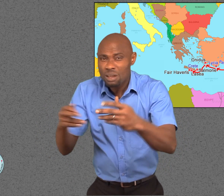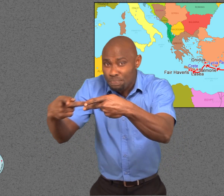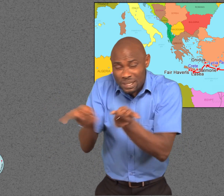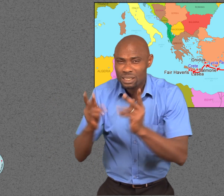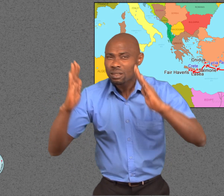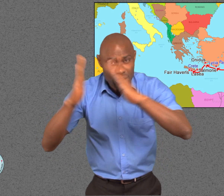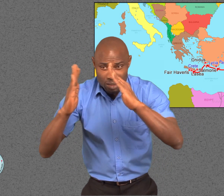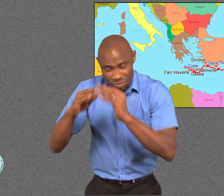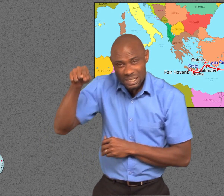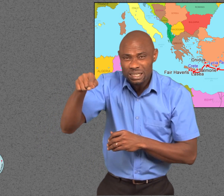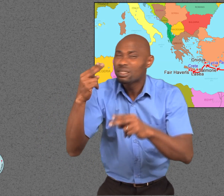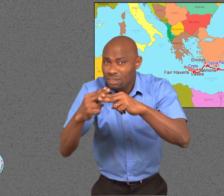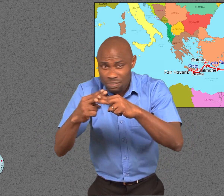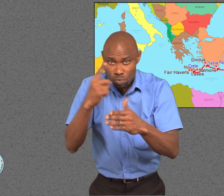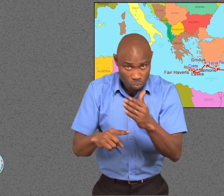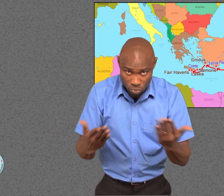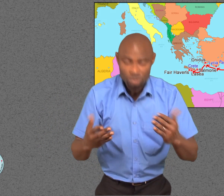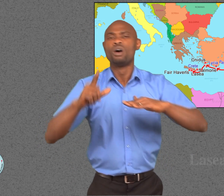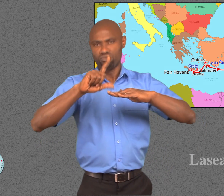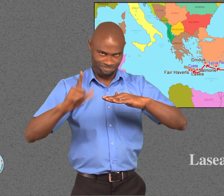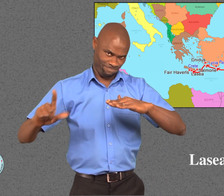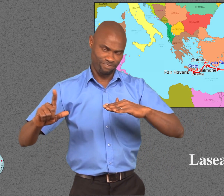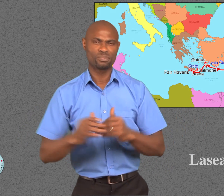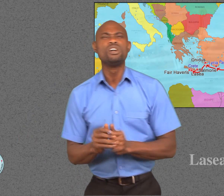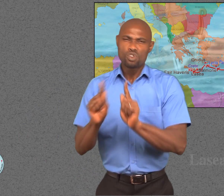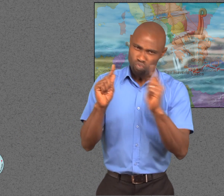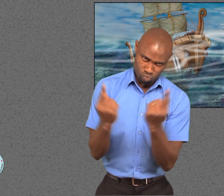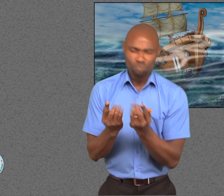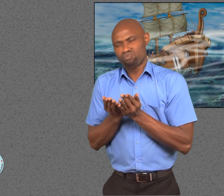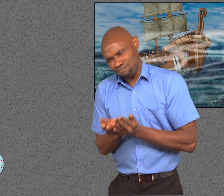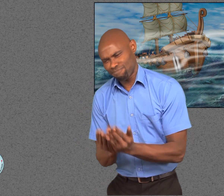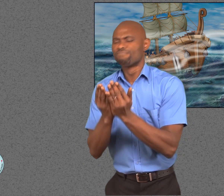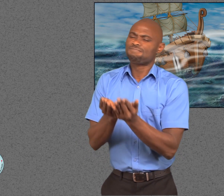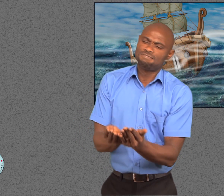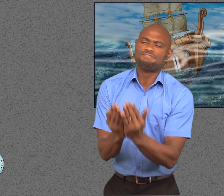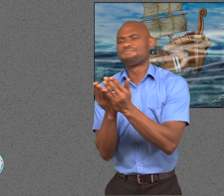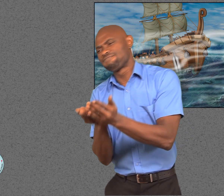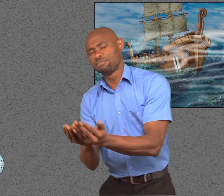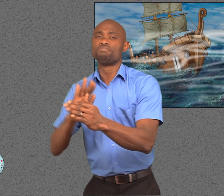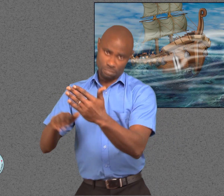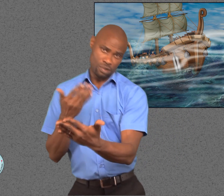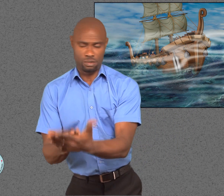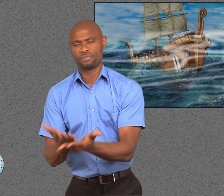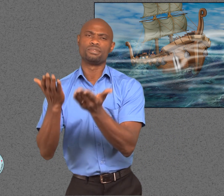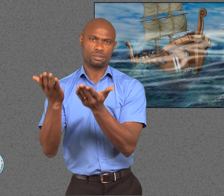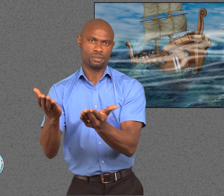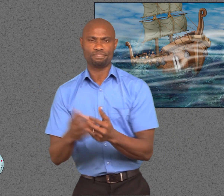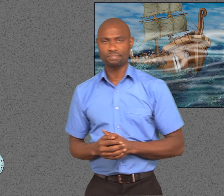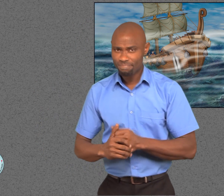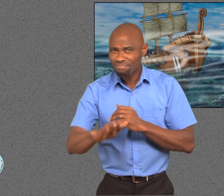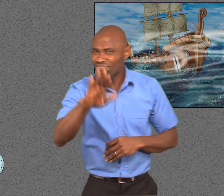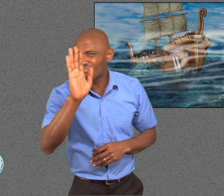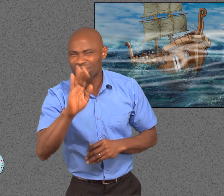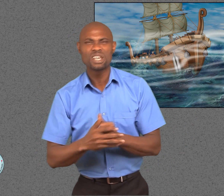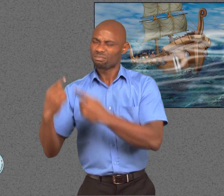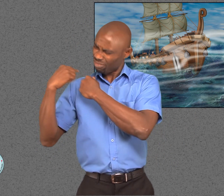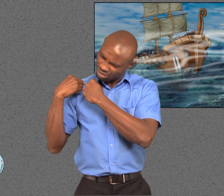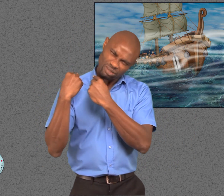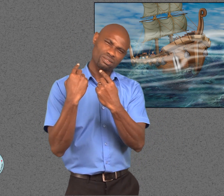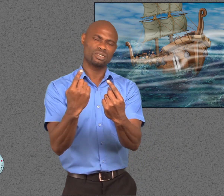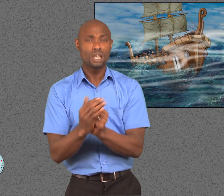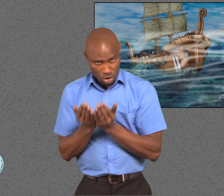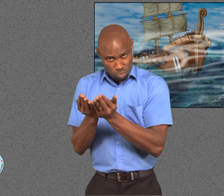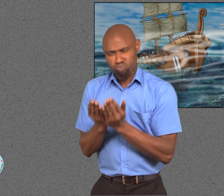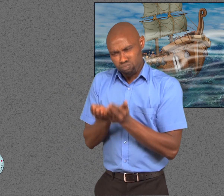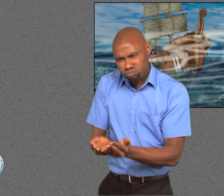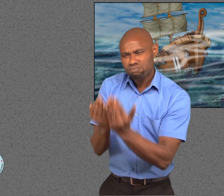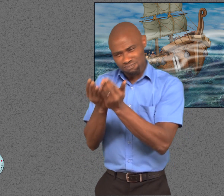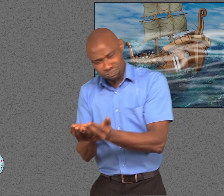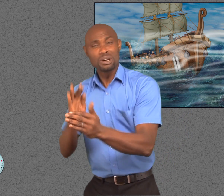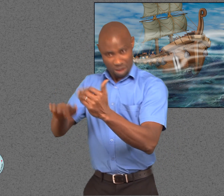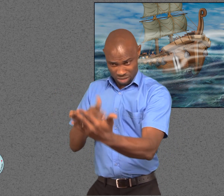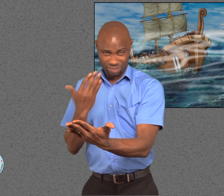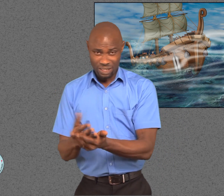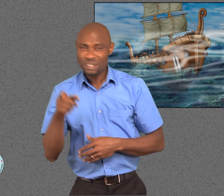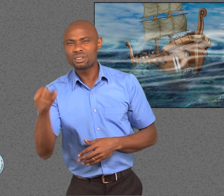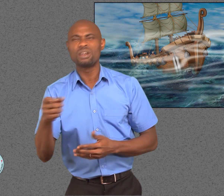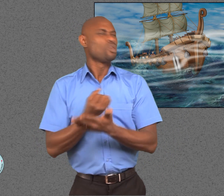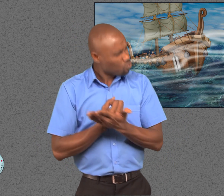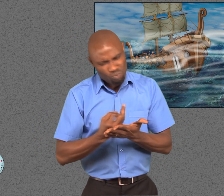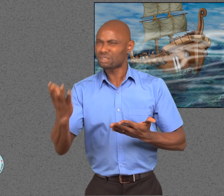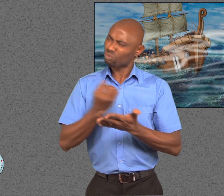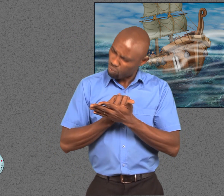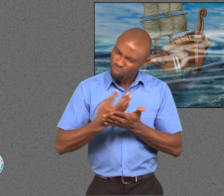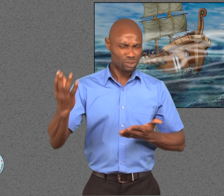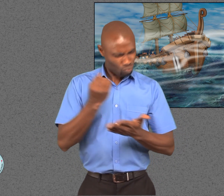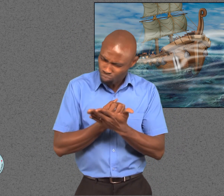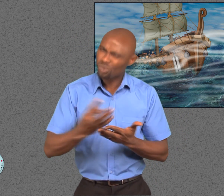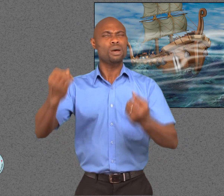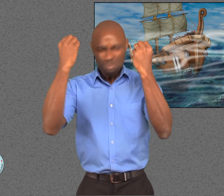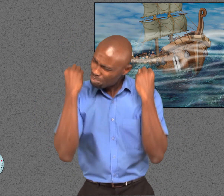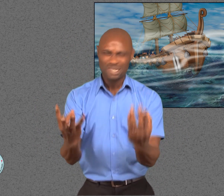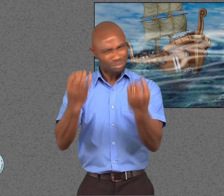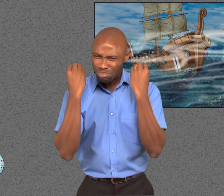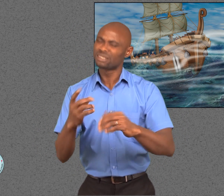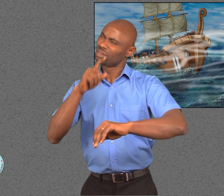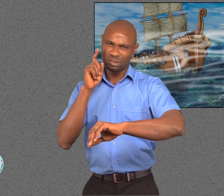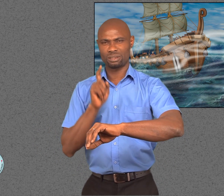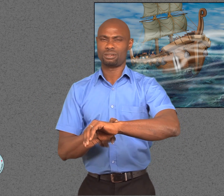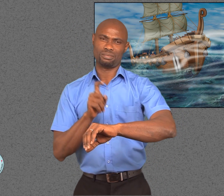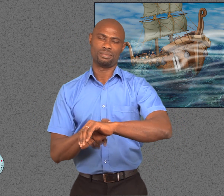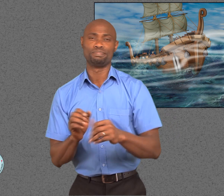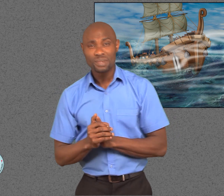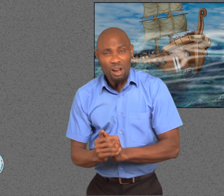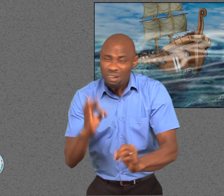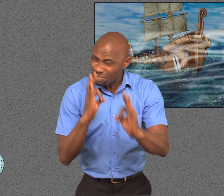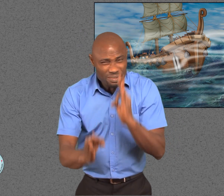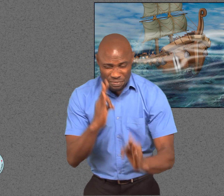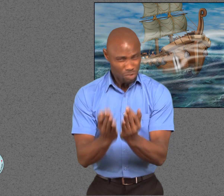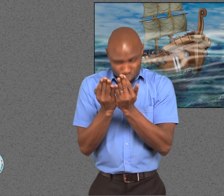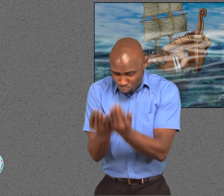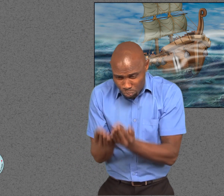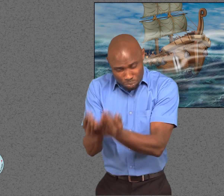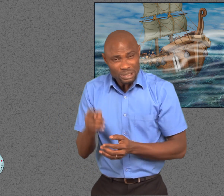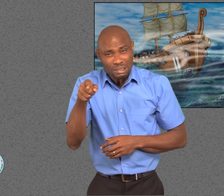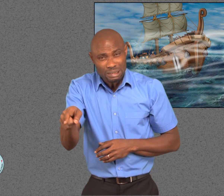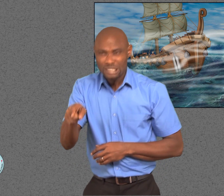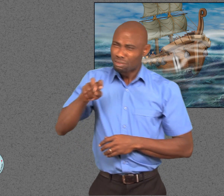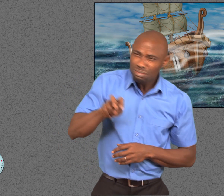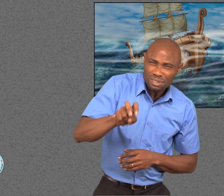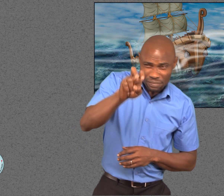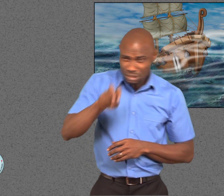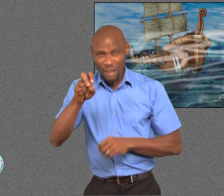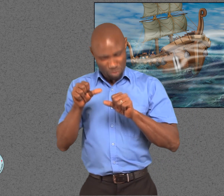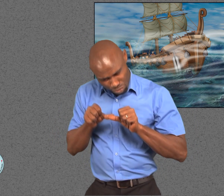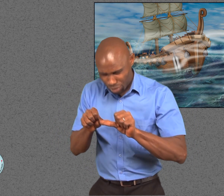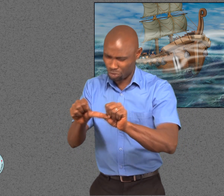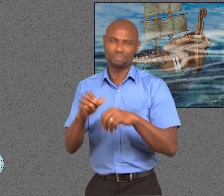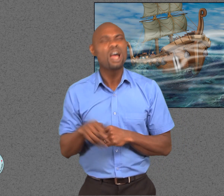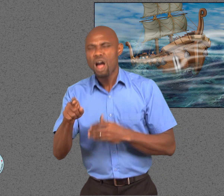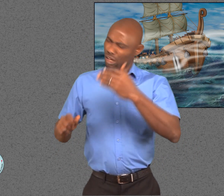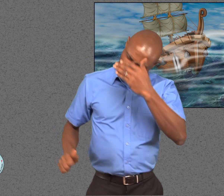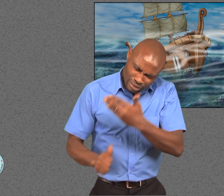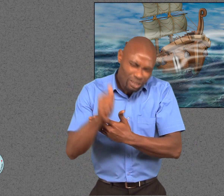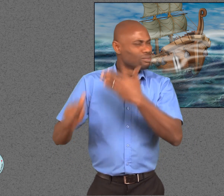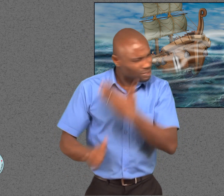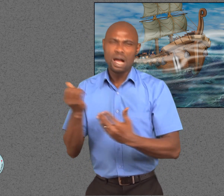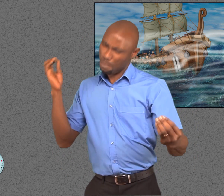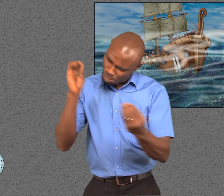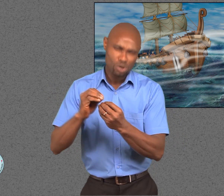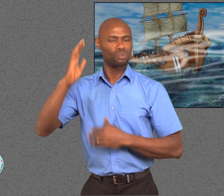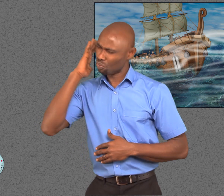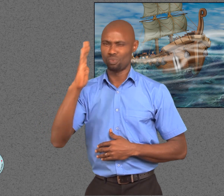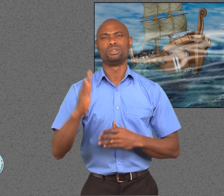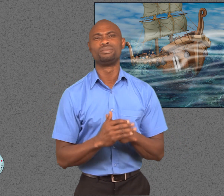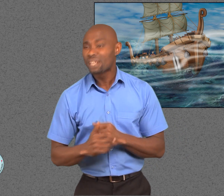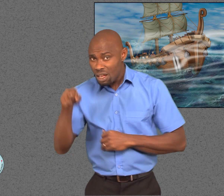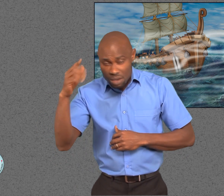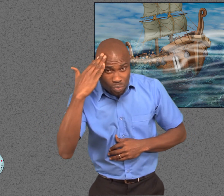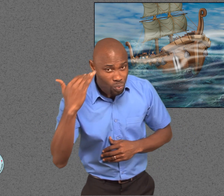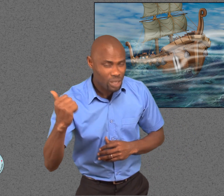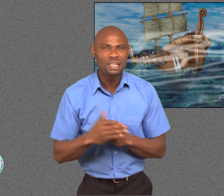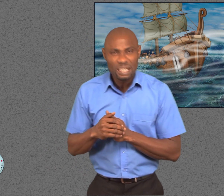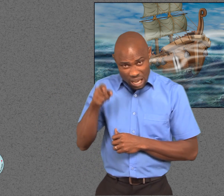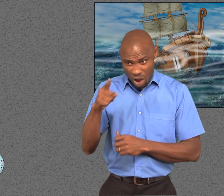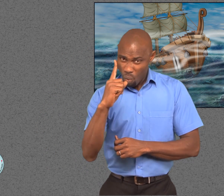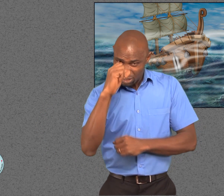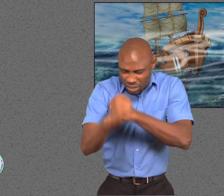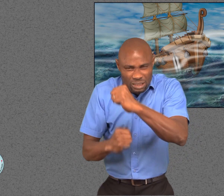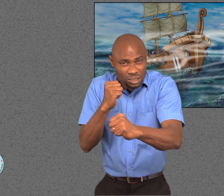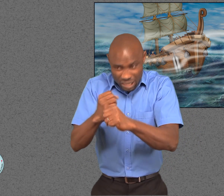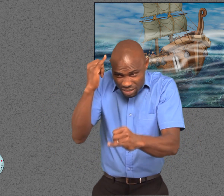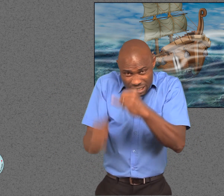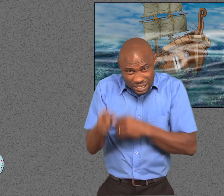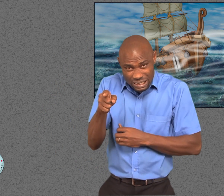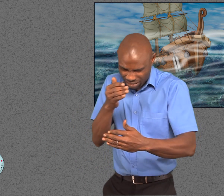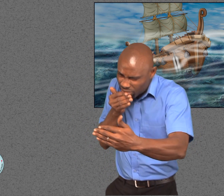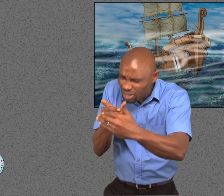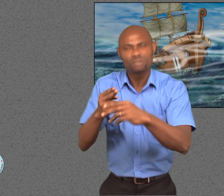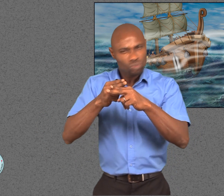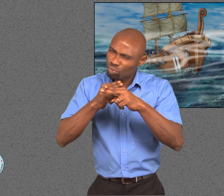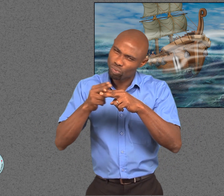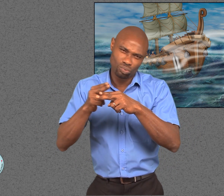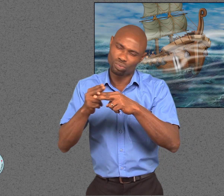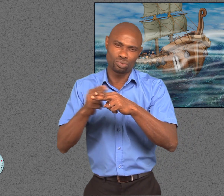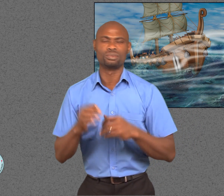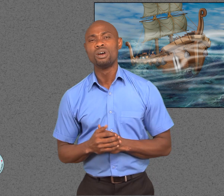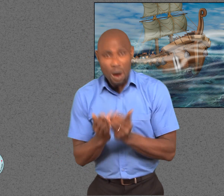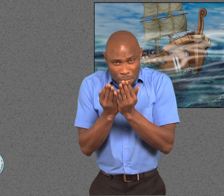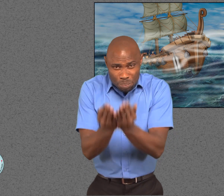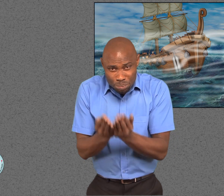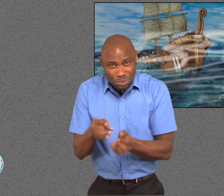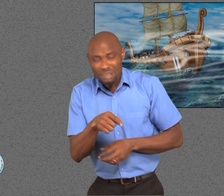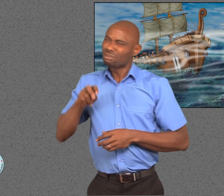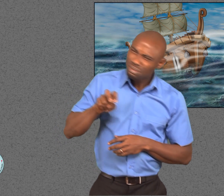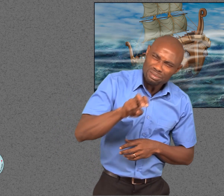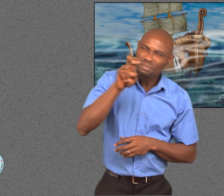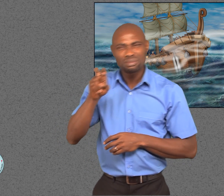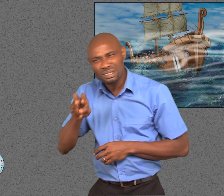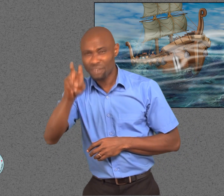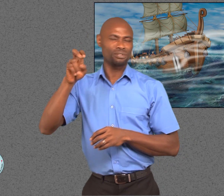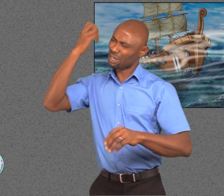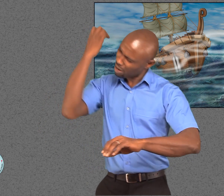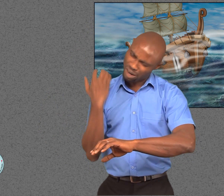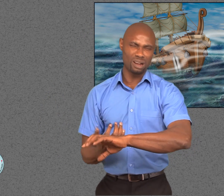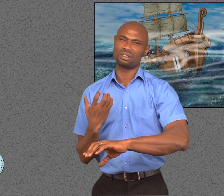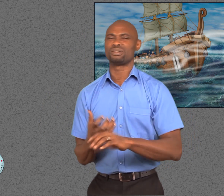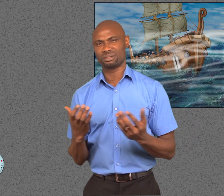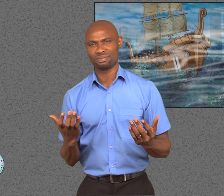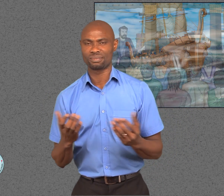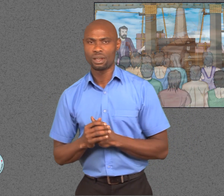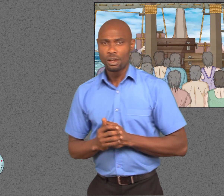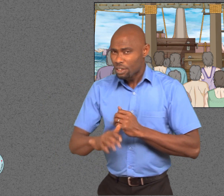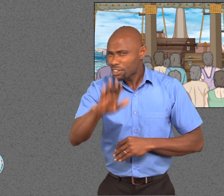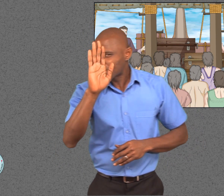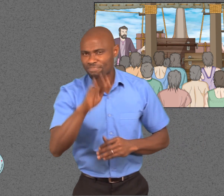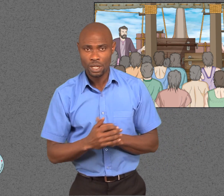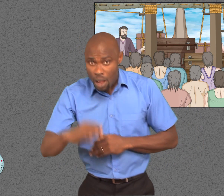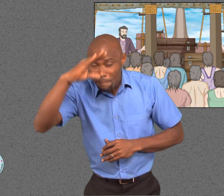By now much time had passed, and the voyage had already become dangerous because it was after the Fast.